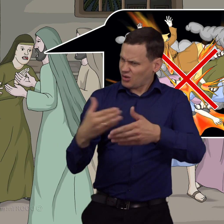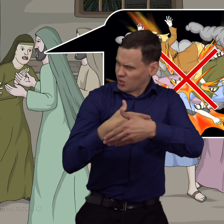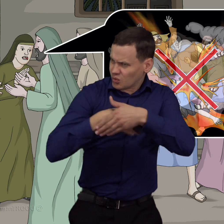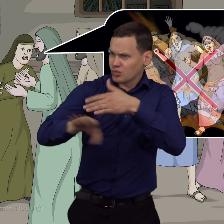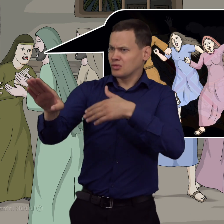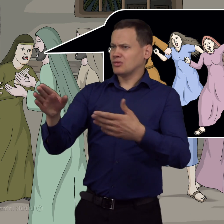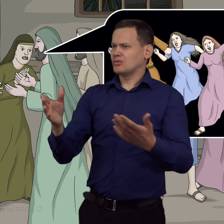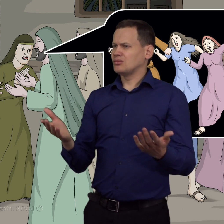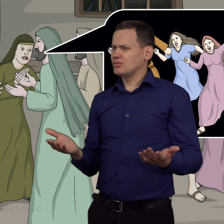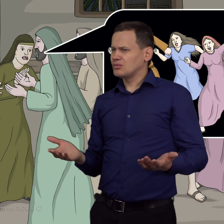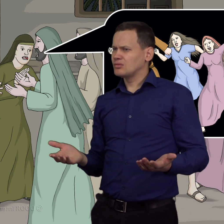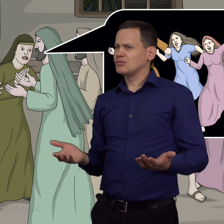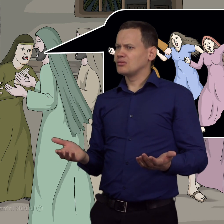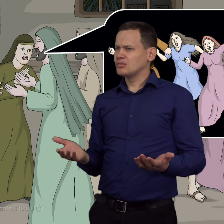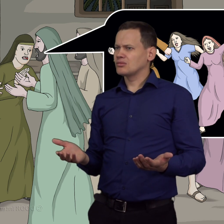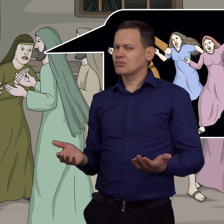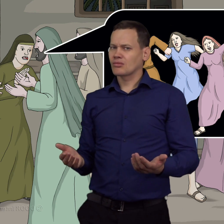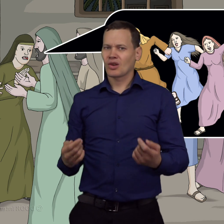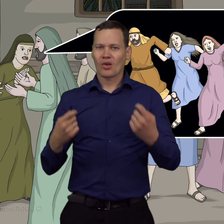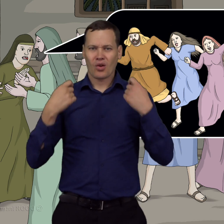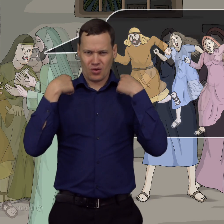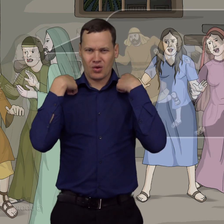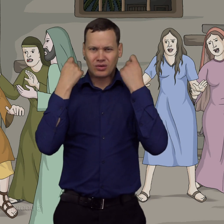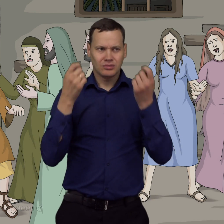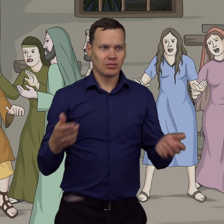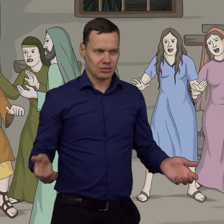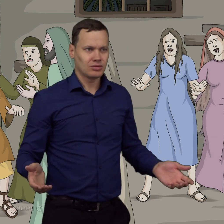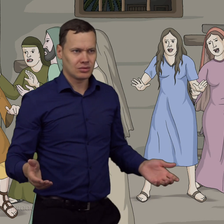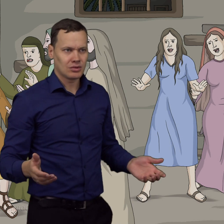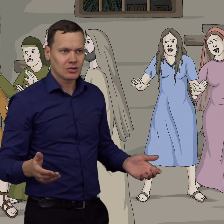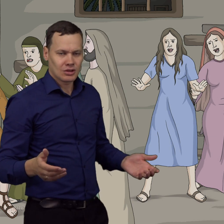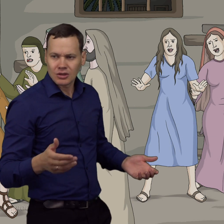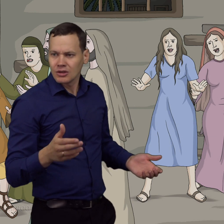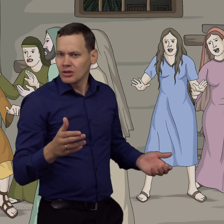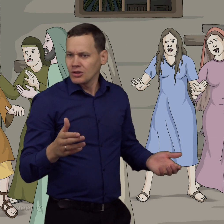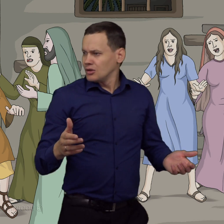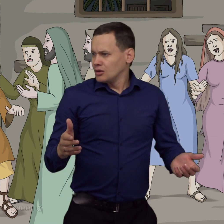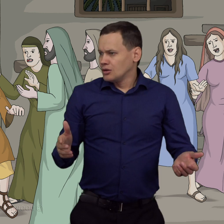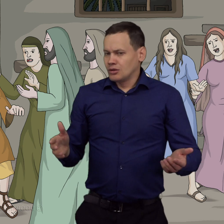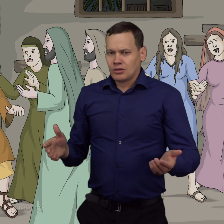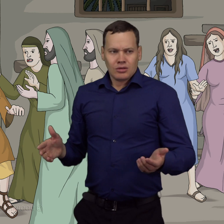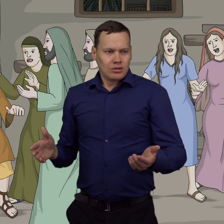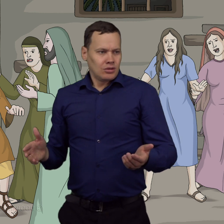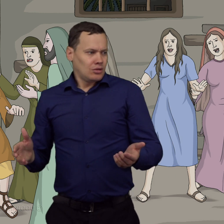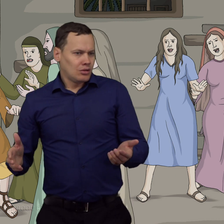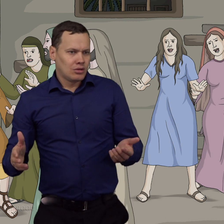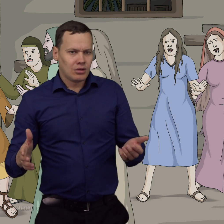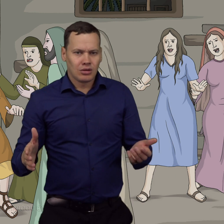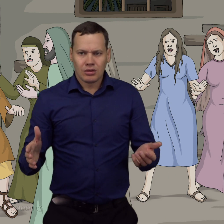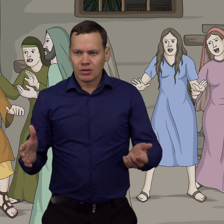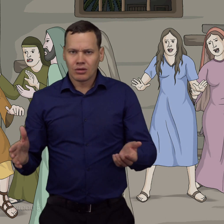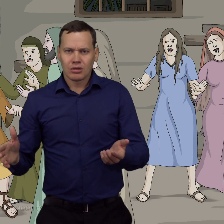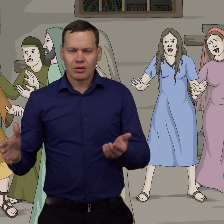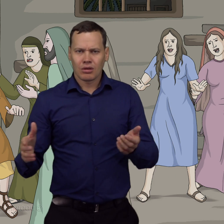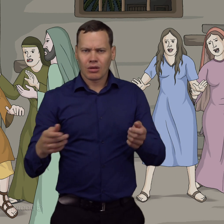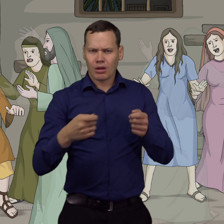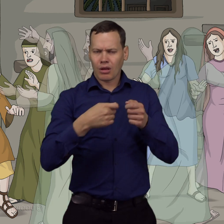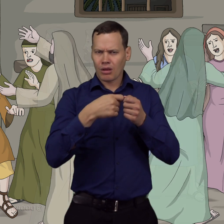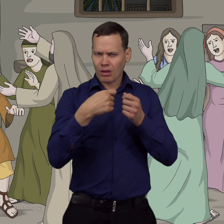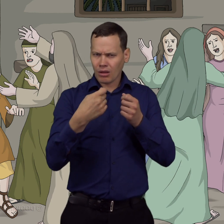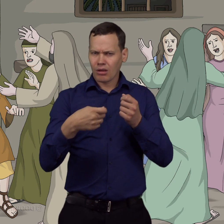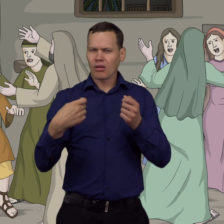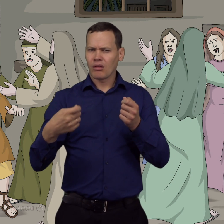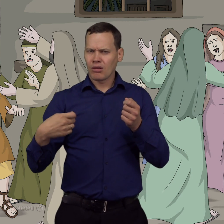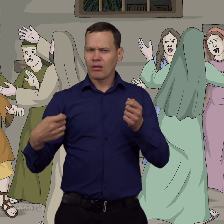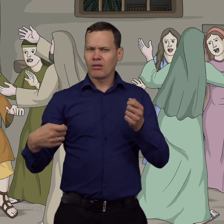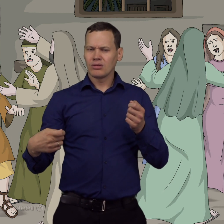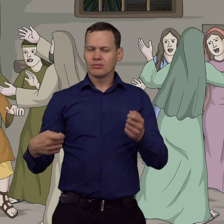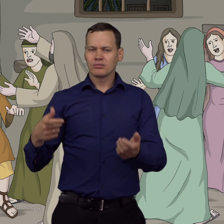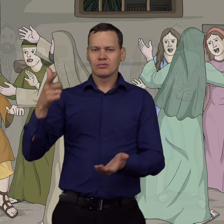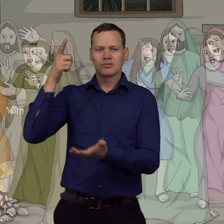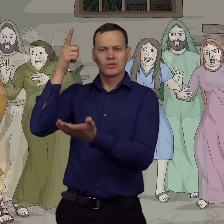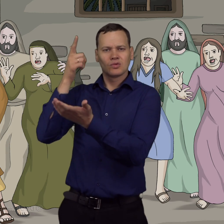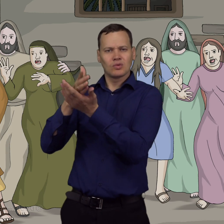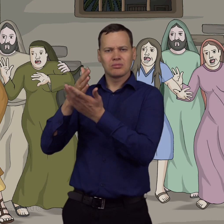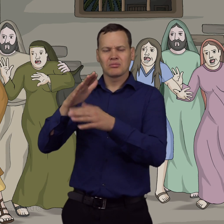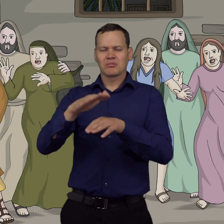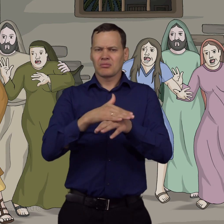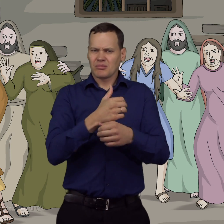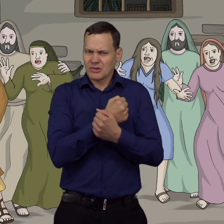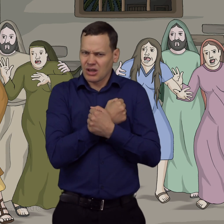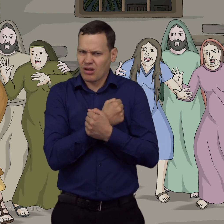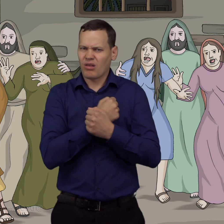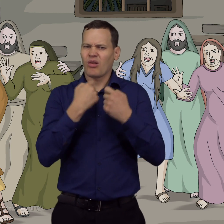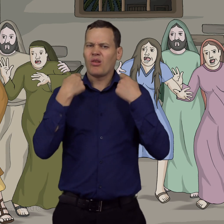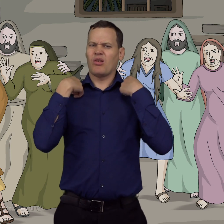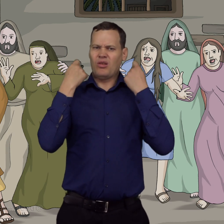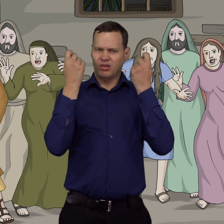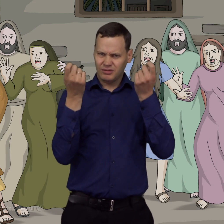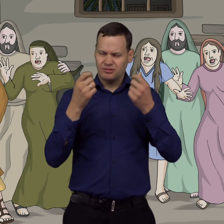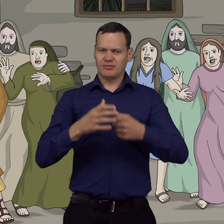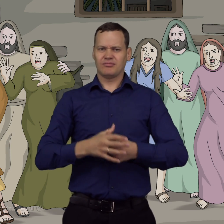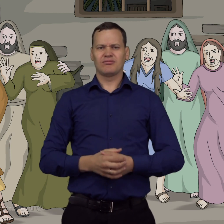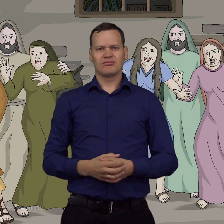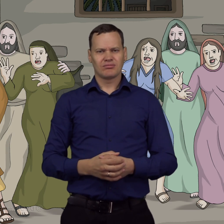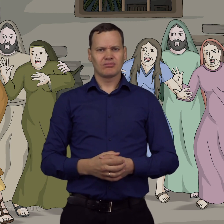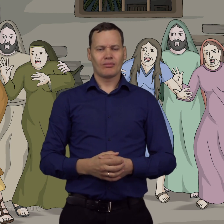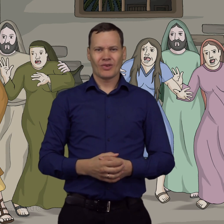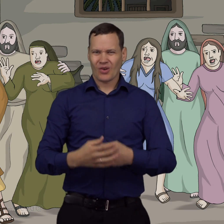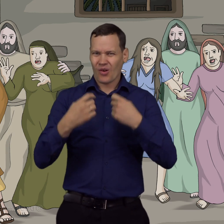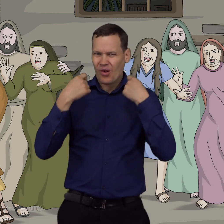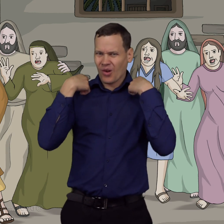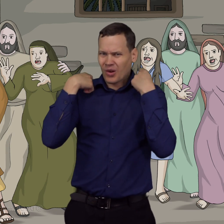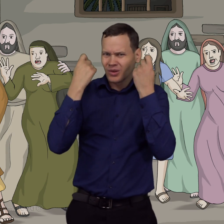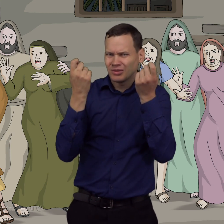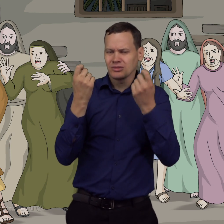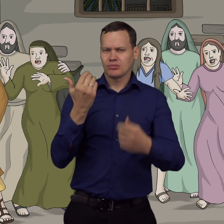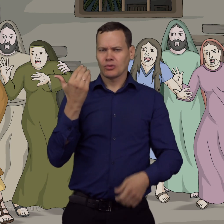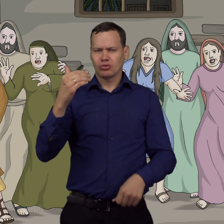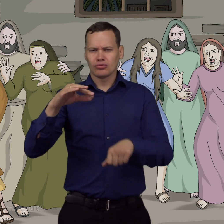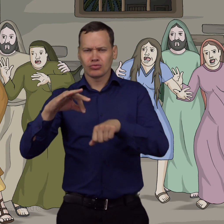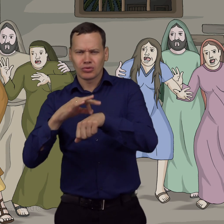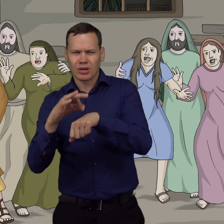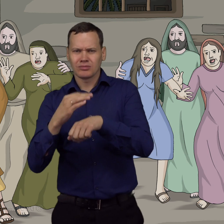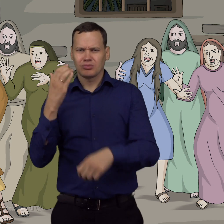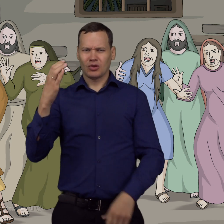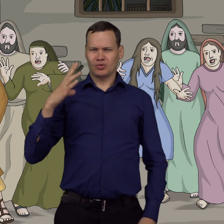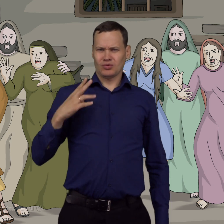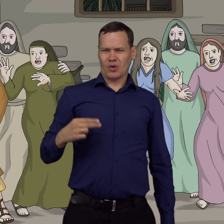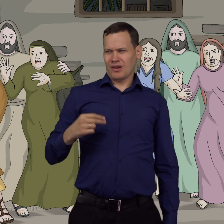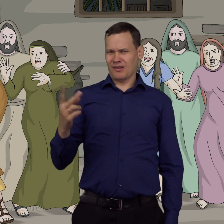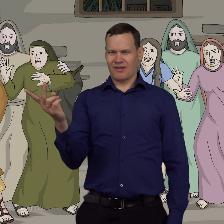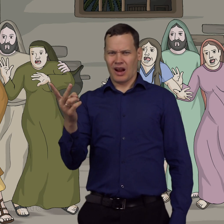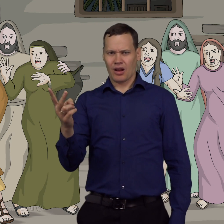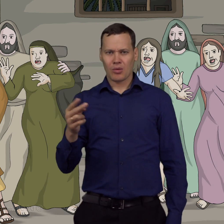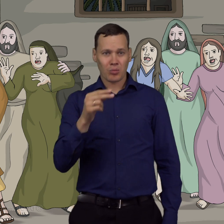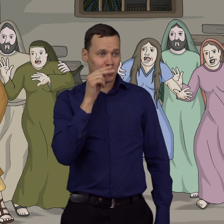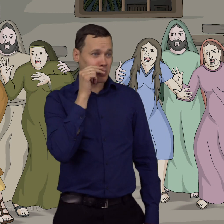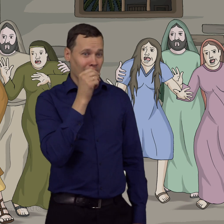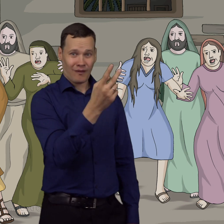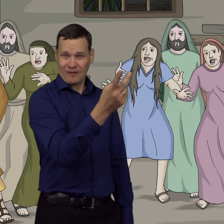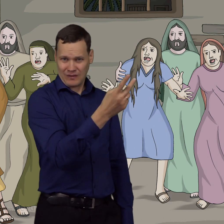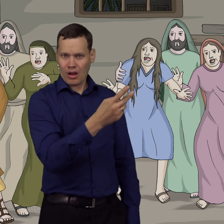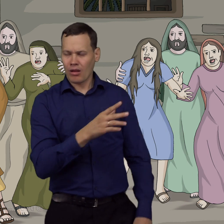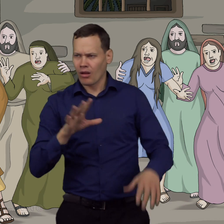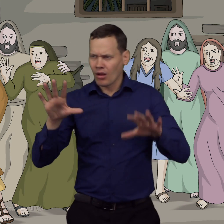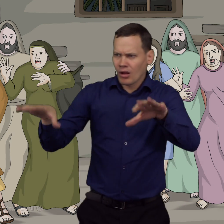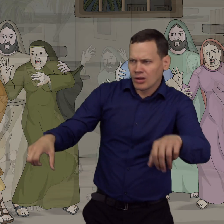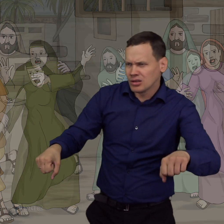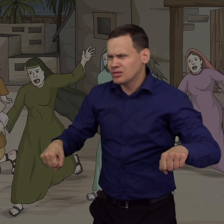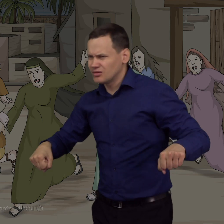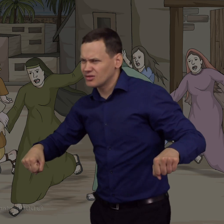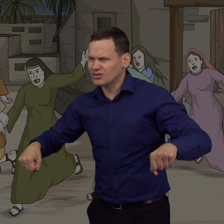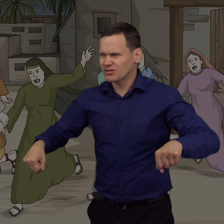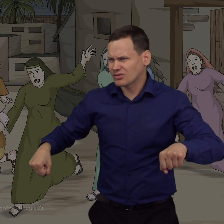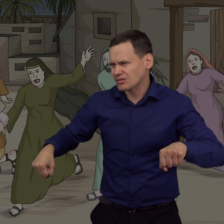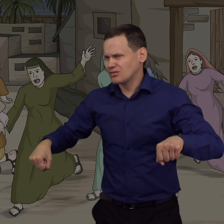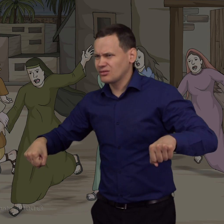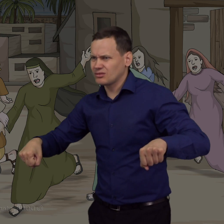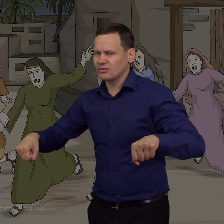But when Lot hesitated, the men grabbed his hand and the hands of his wife and his two daughters.